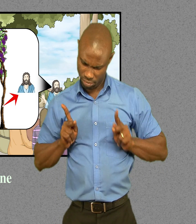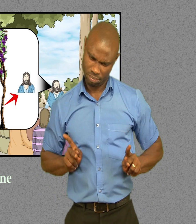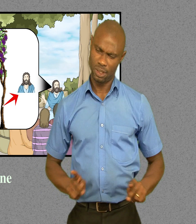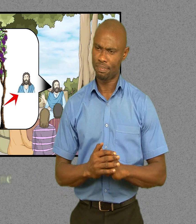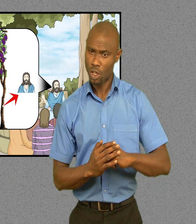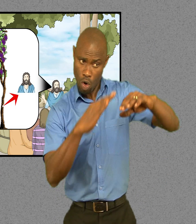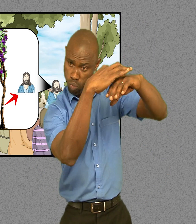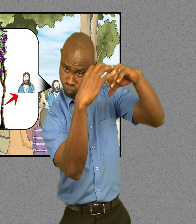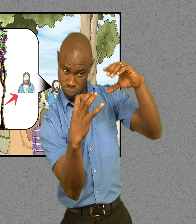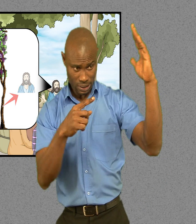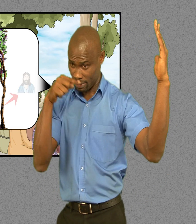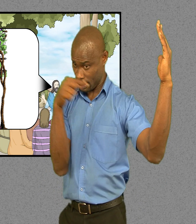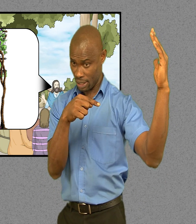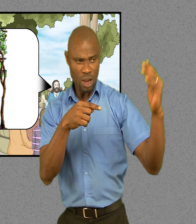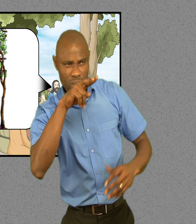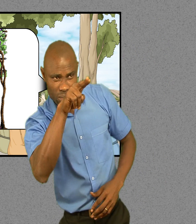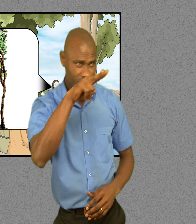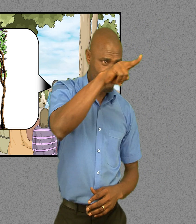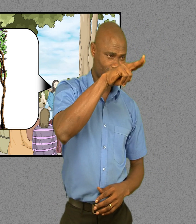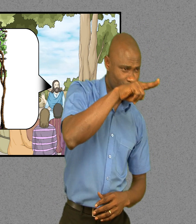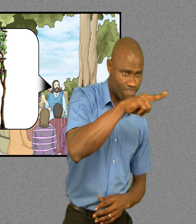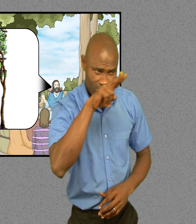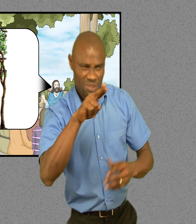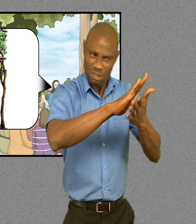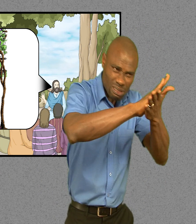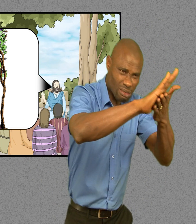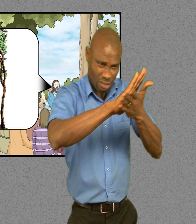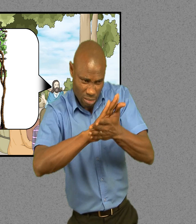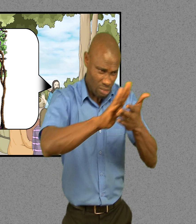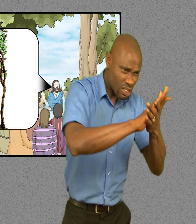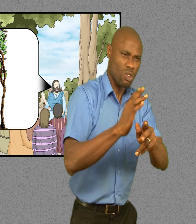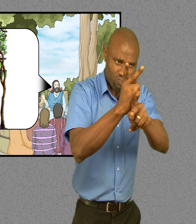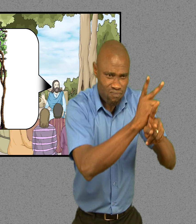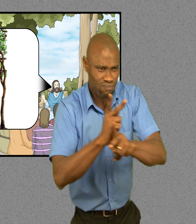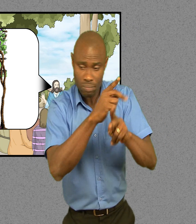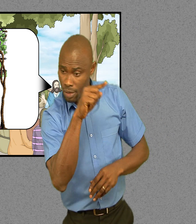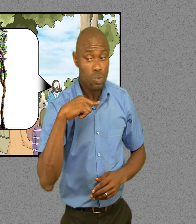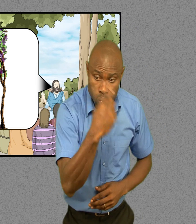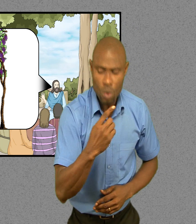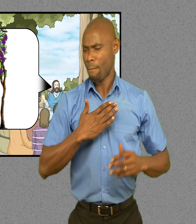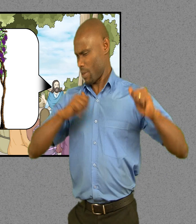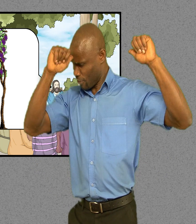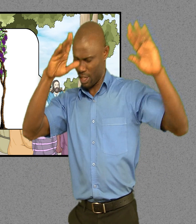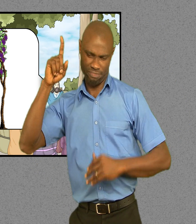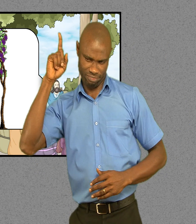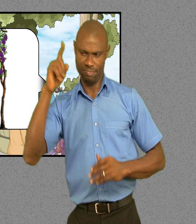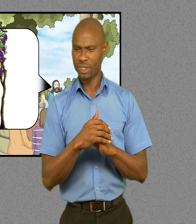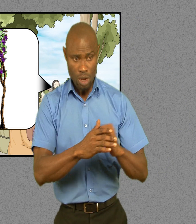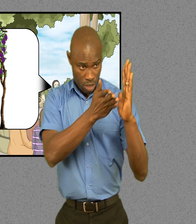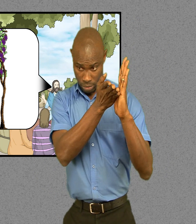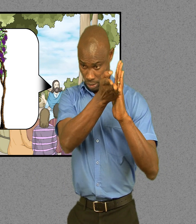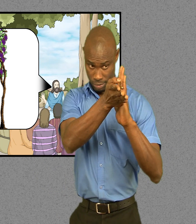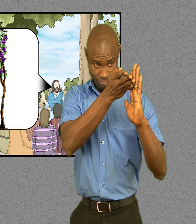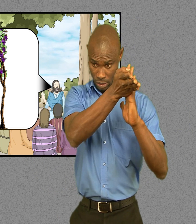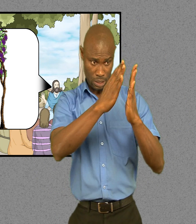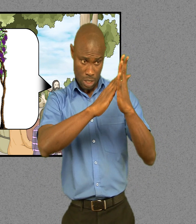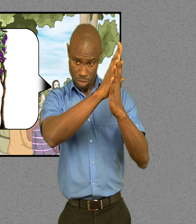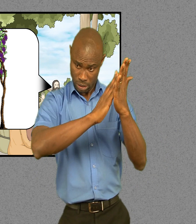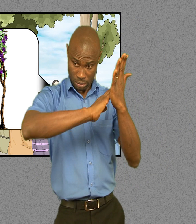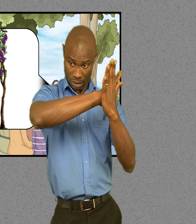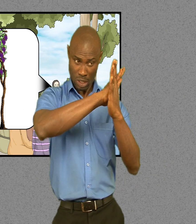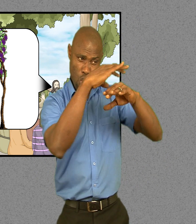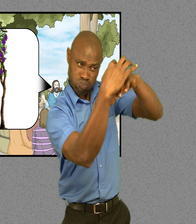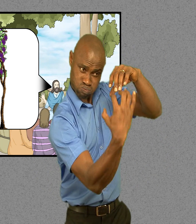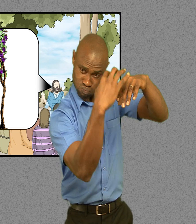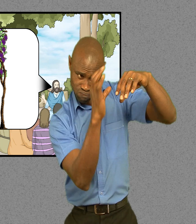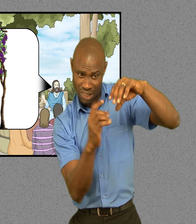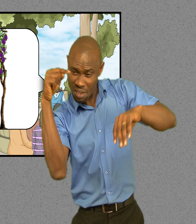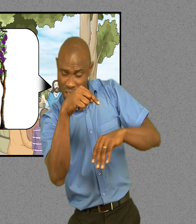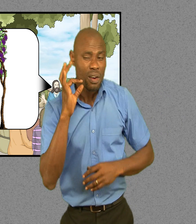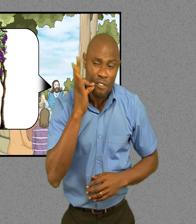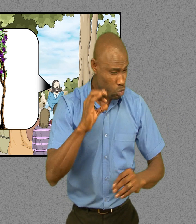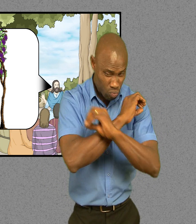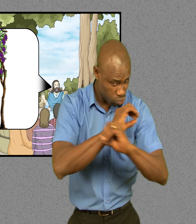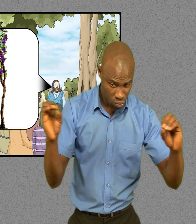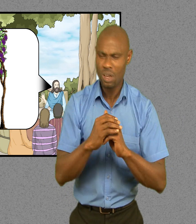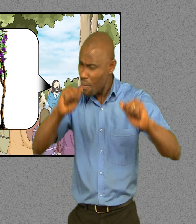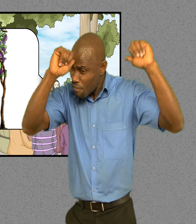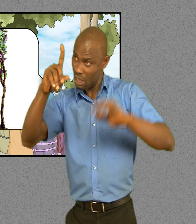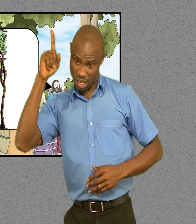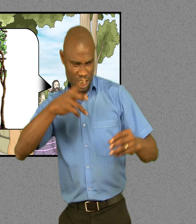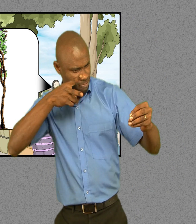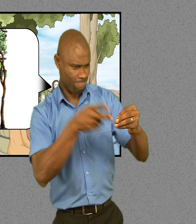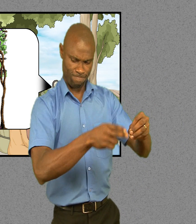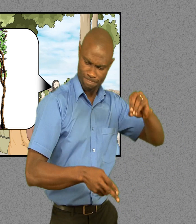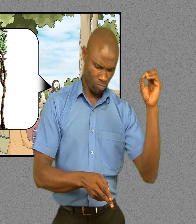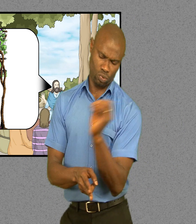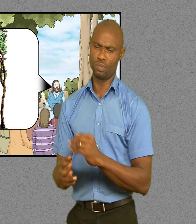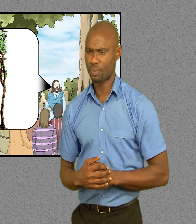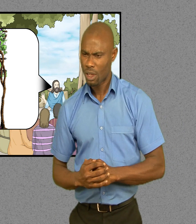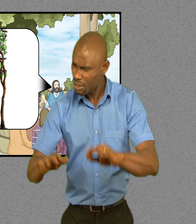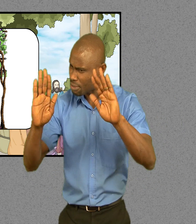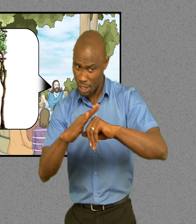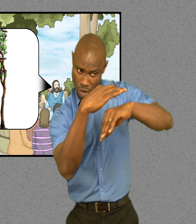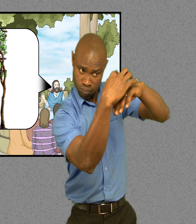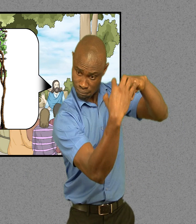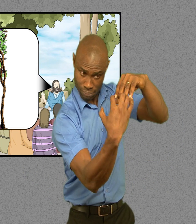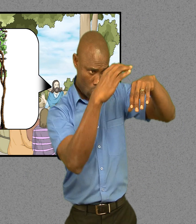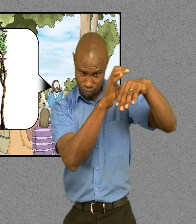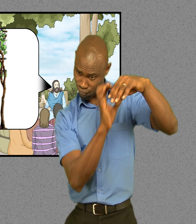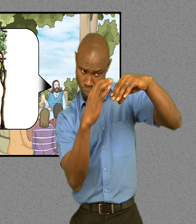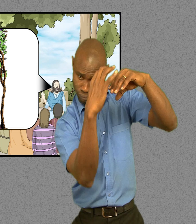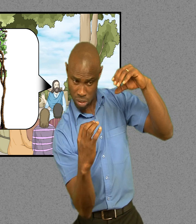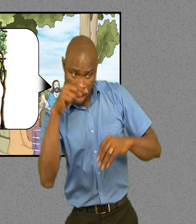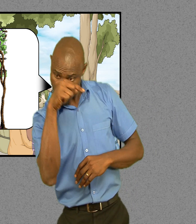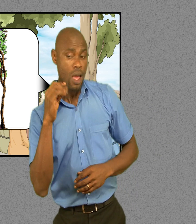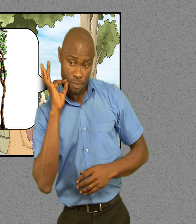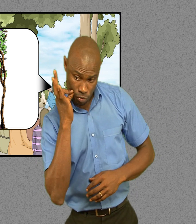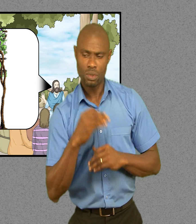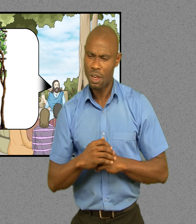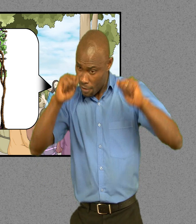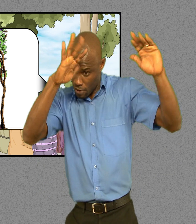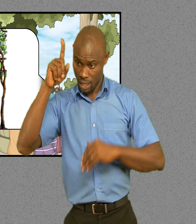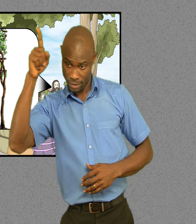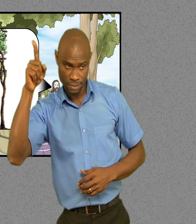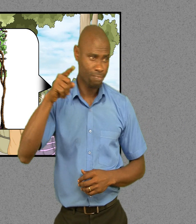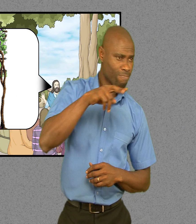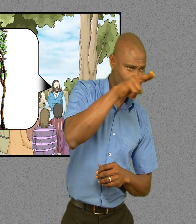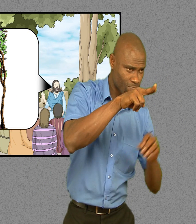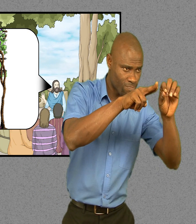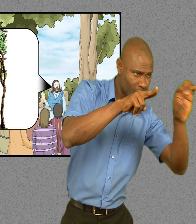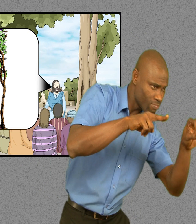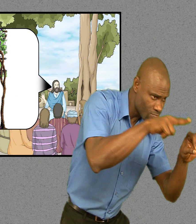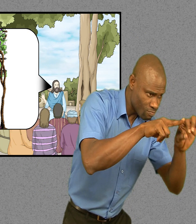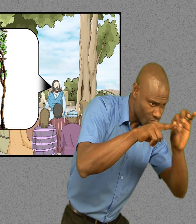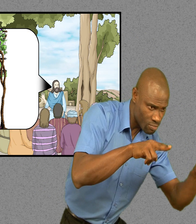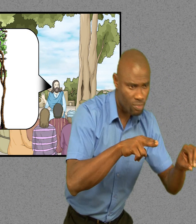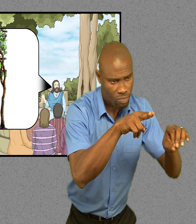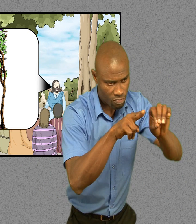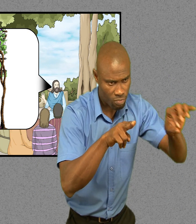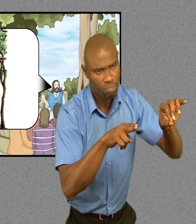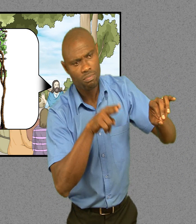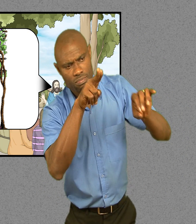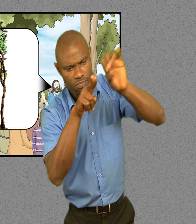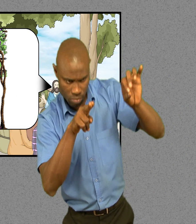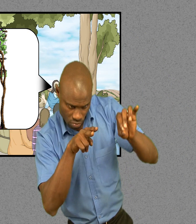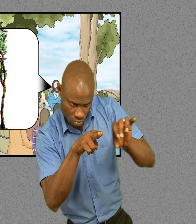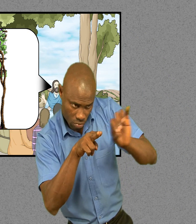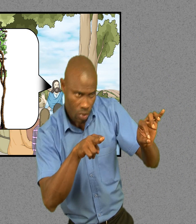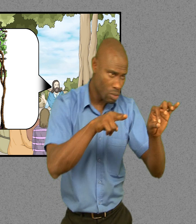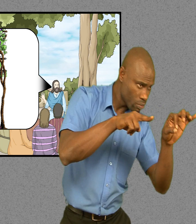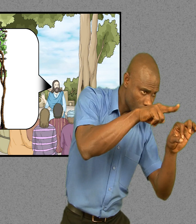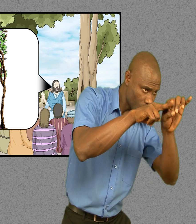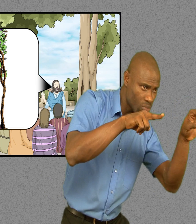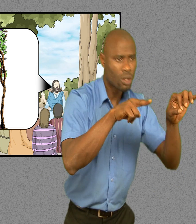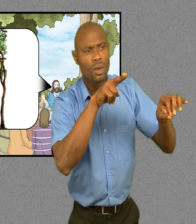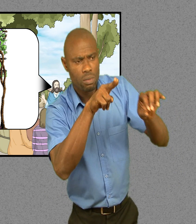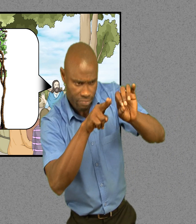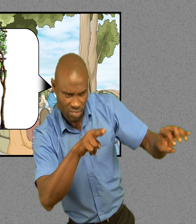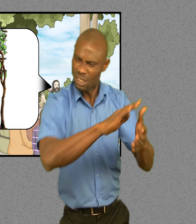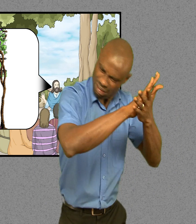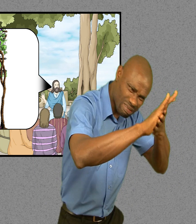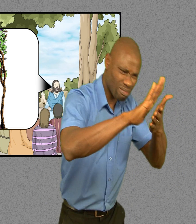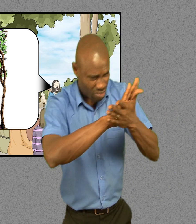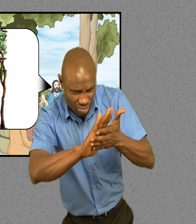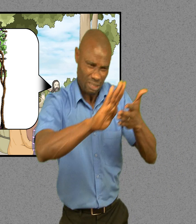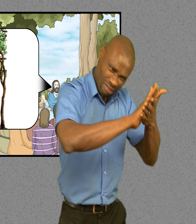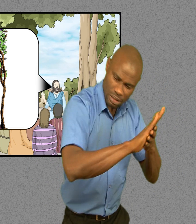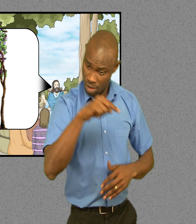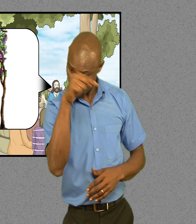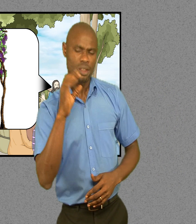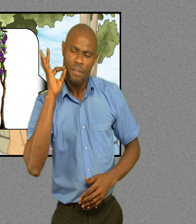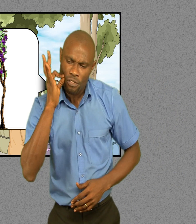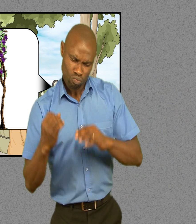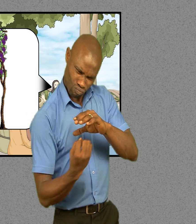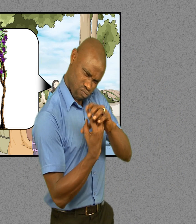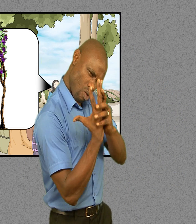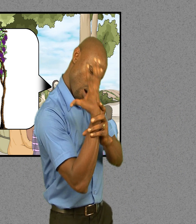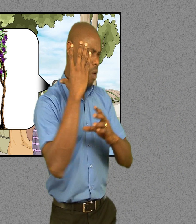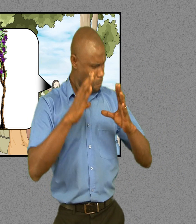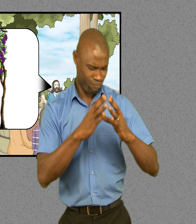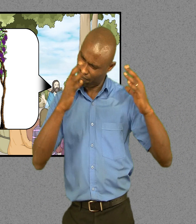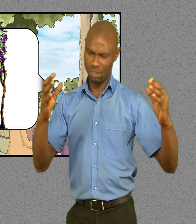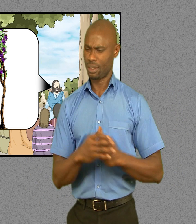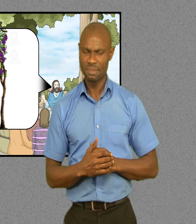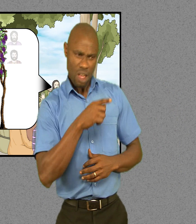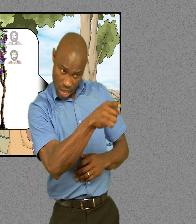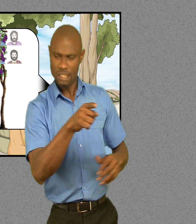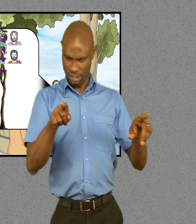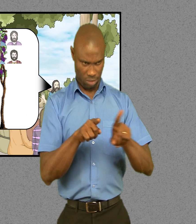He cuts off every branch in Me that bears no fruit, and every branch that does bear fruit, He prunes to make it even more fruitful.